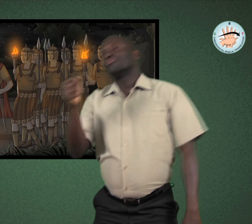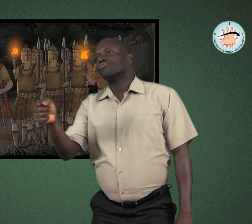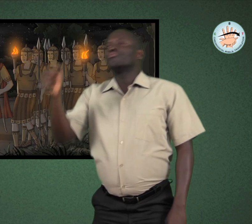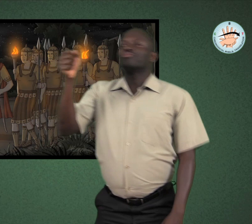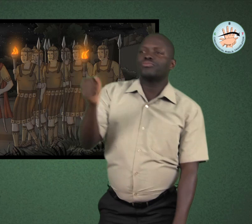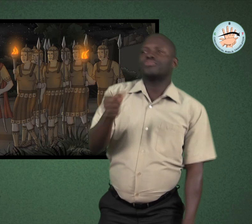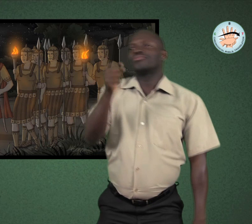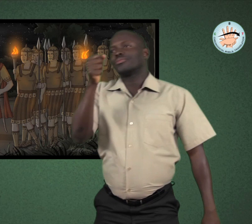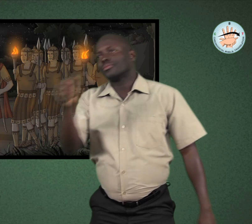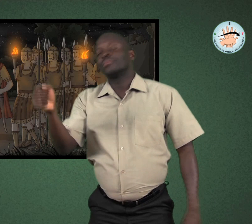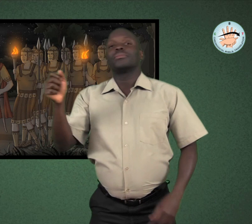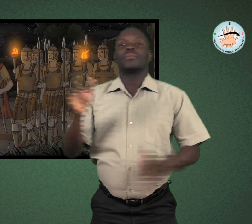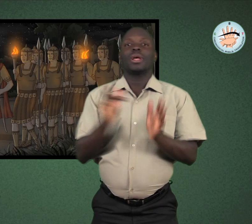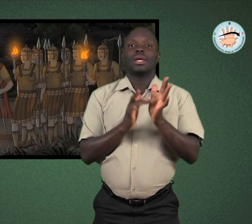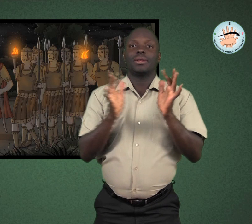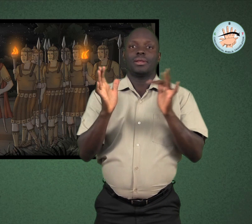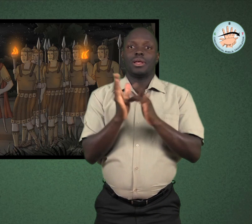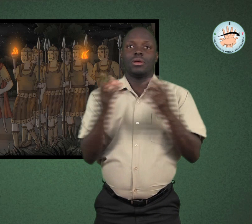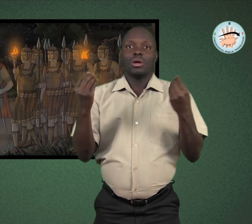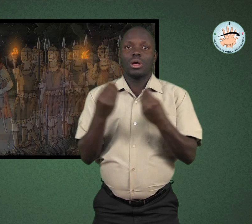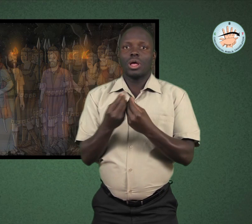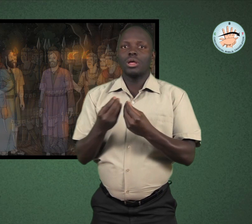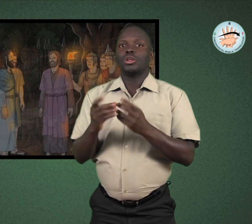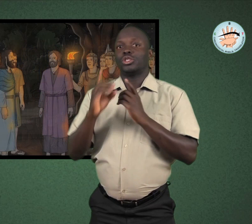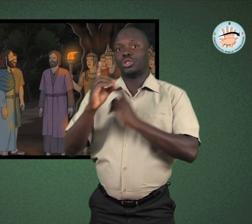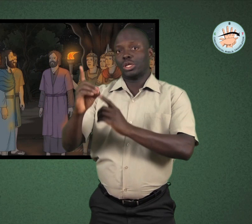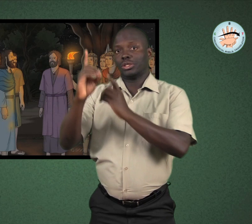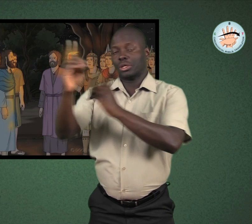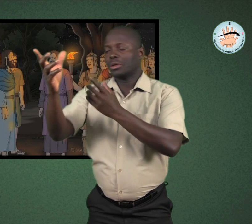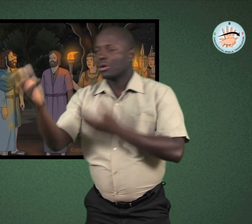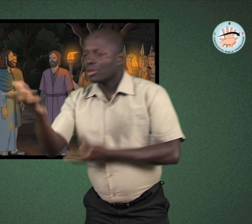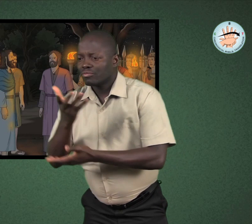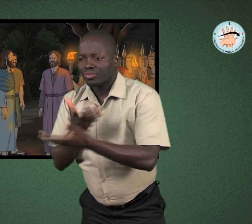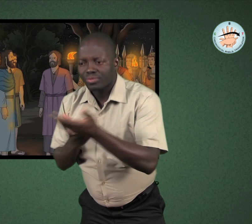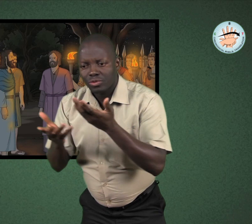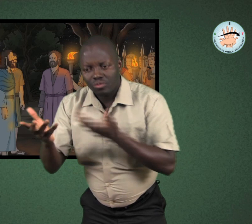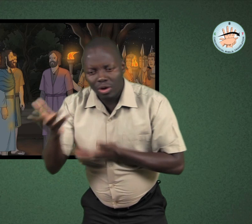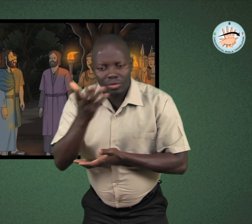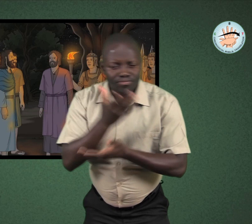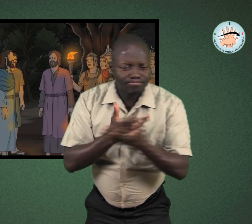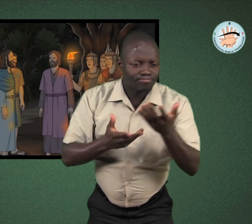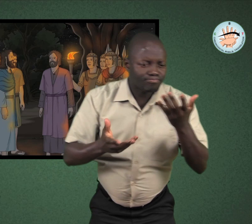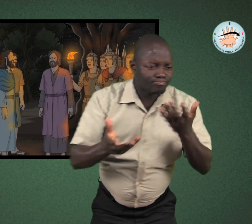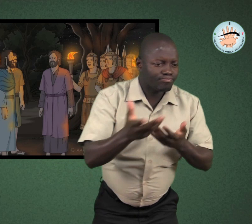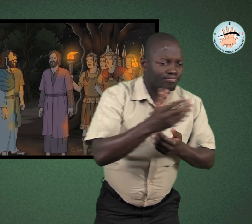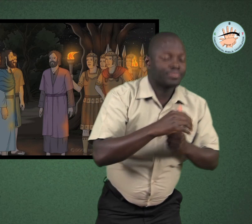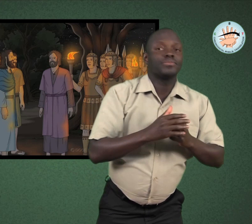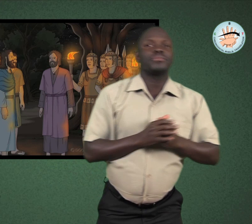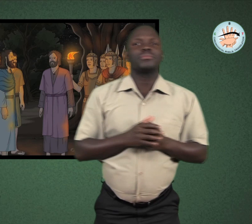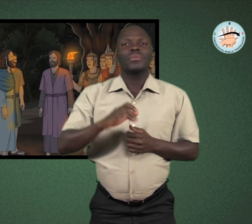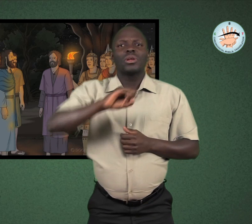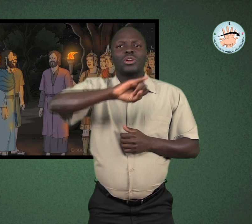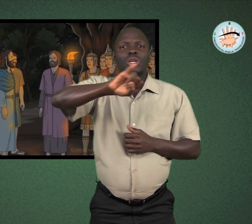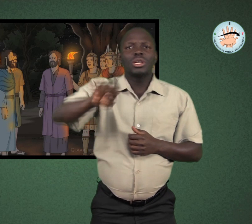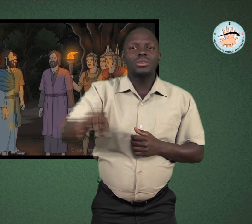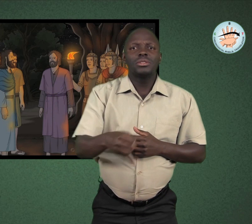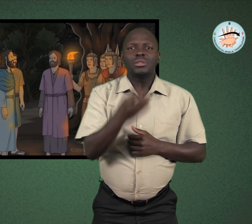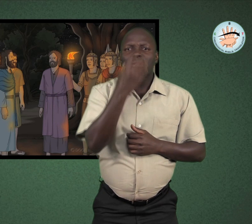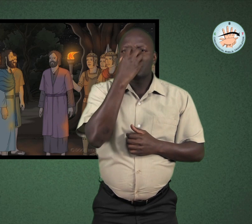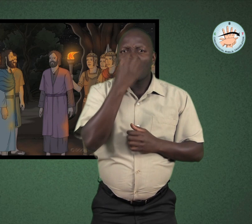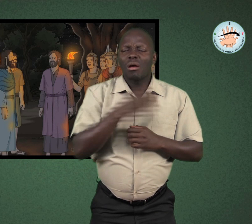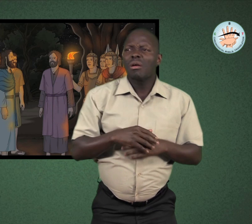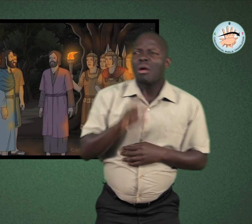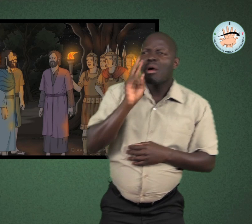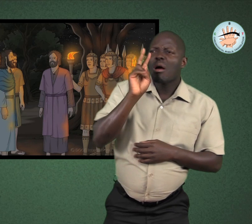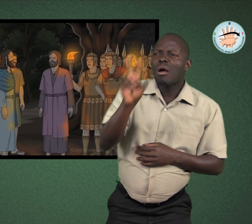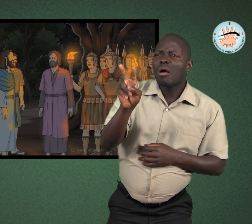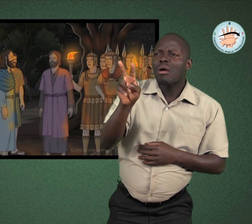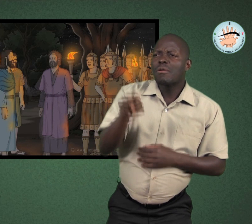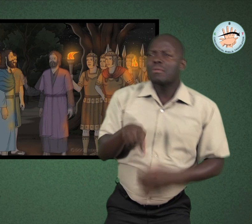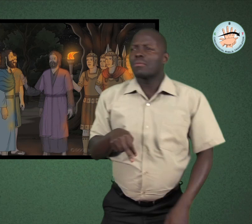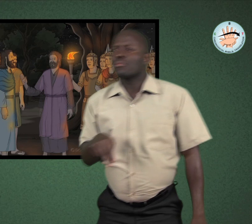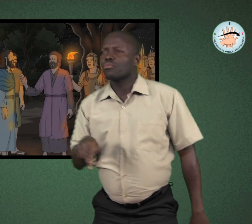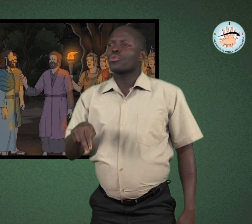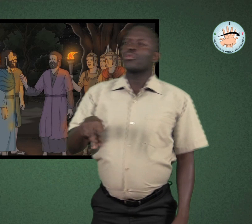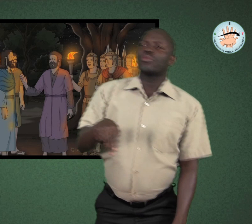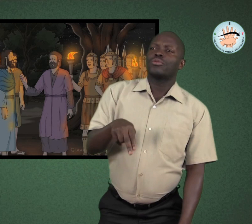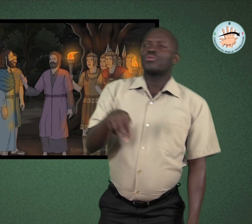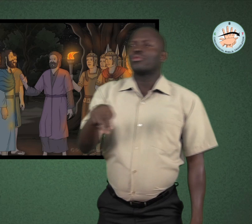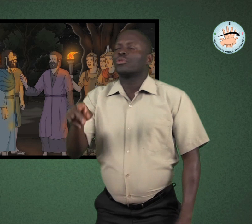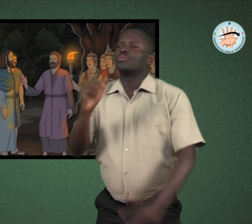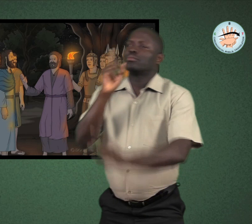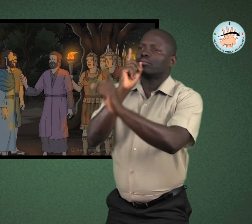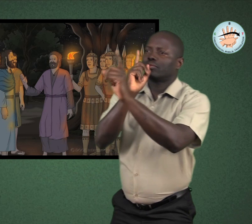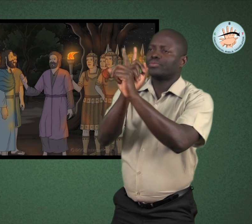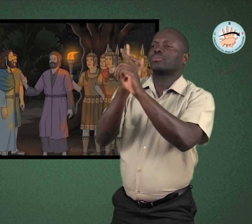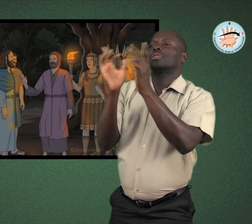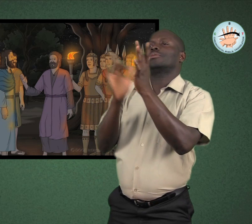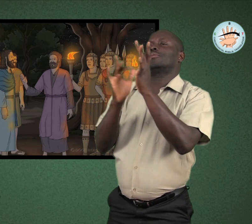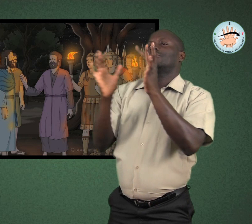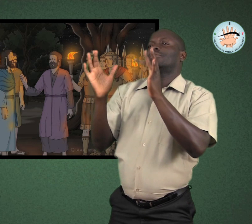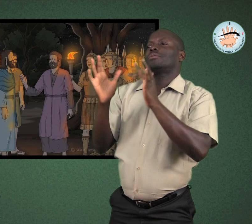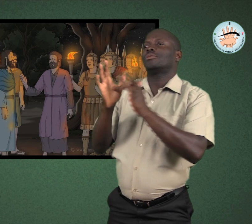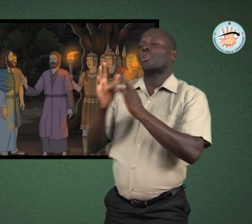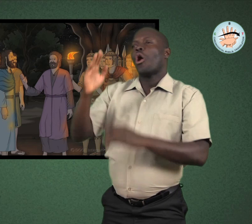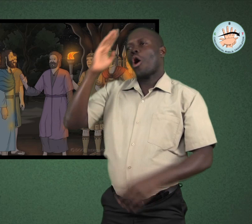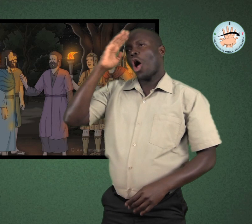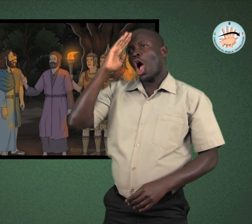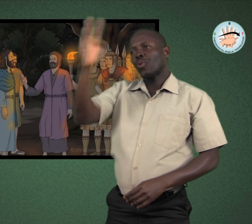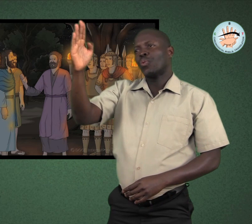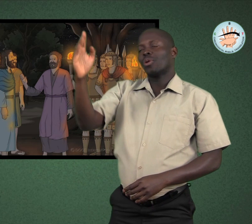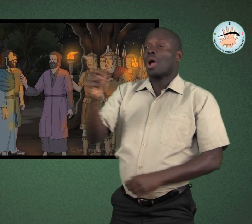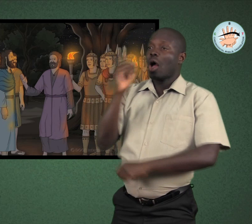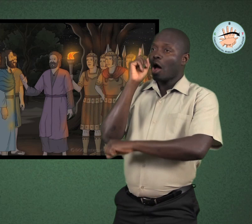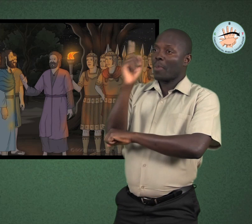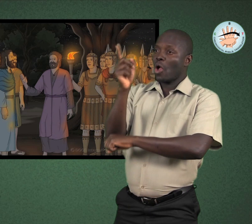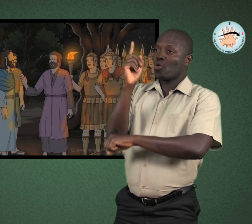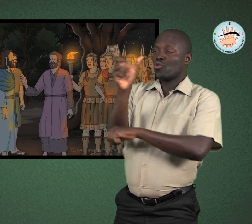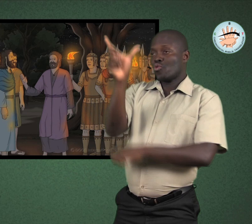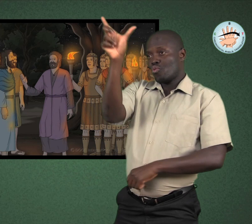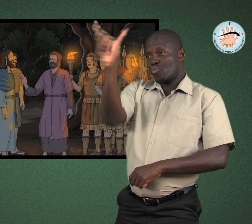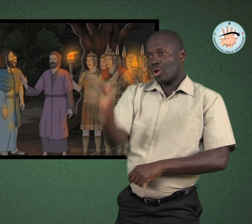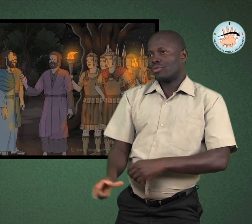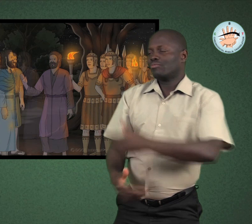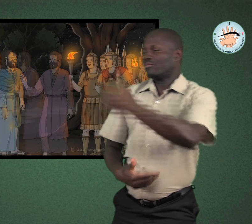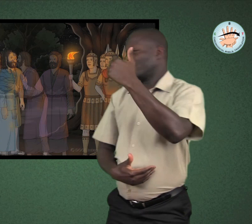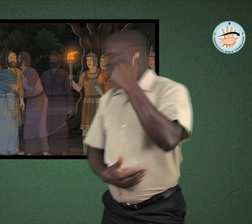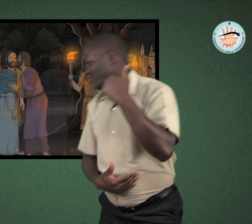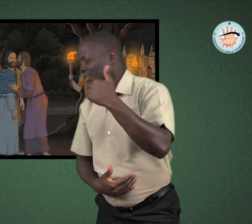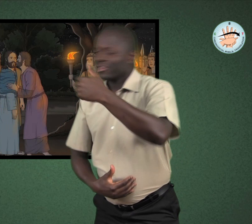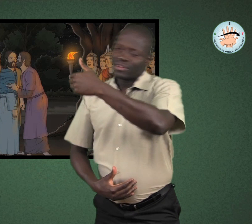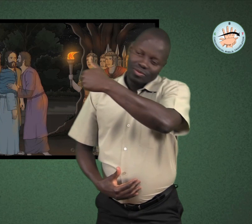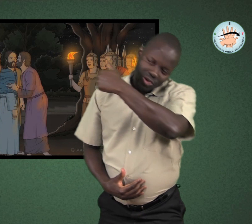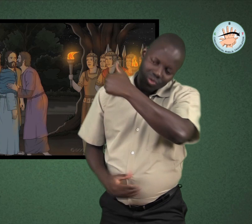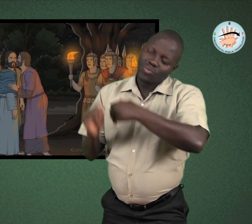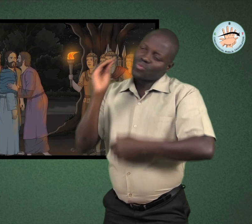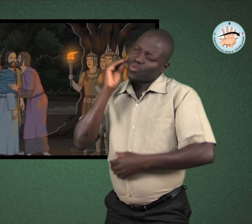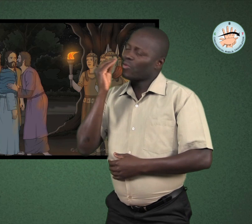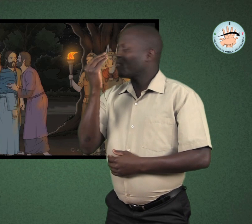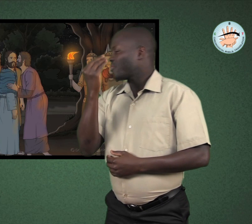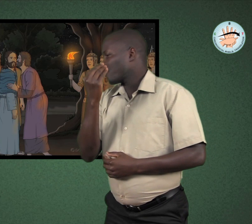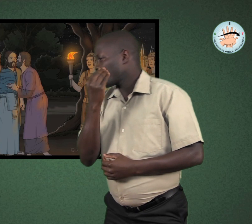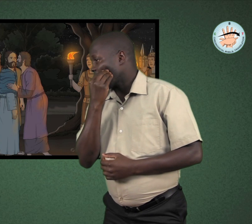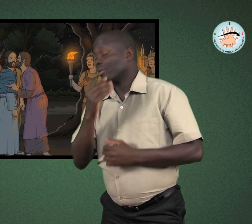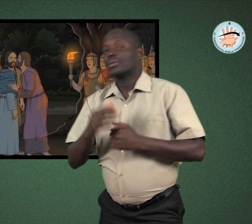Going directly to Jesus, he said, “Greetings, Rabbi!”